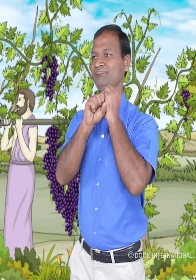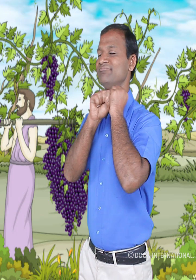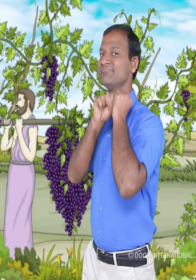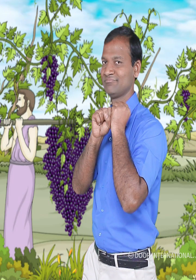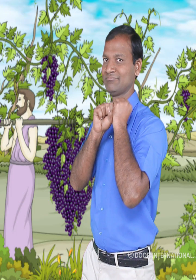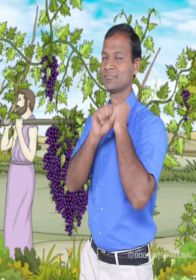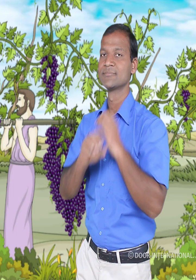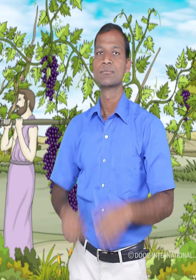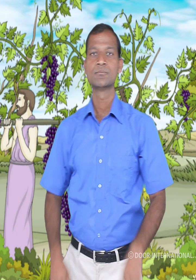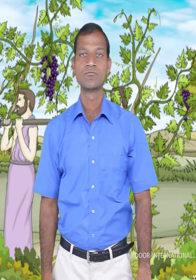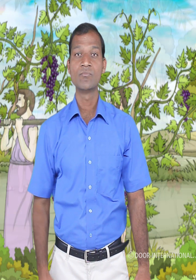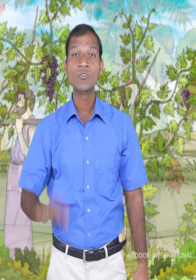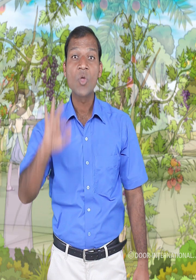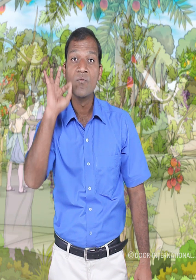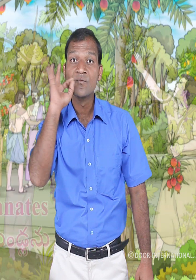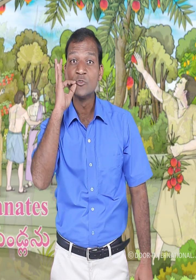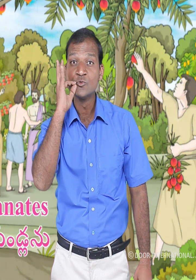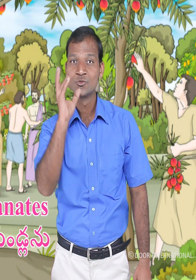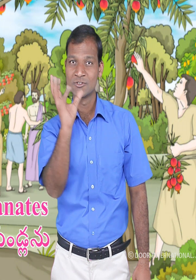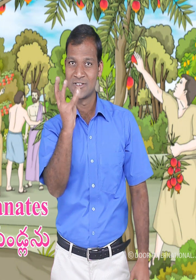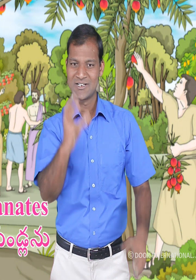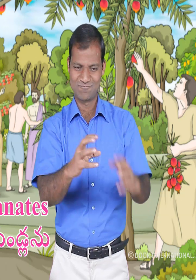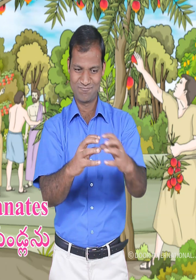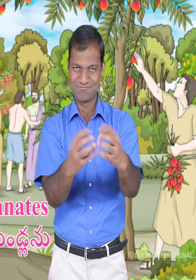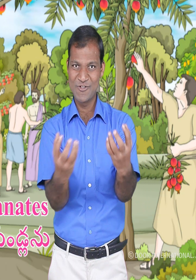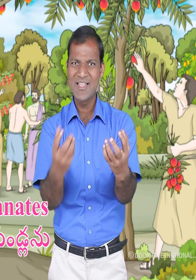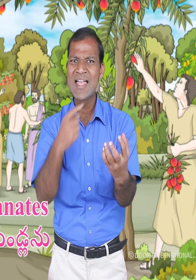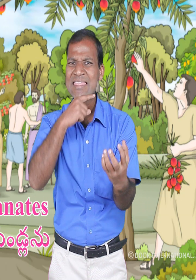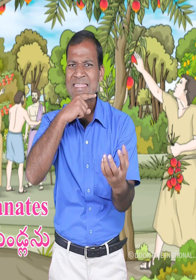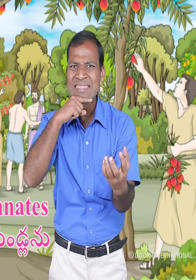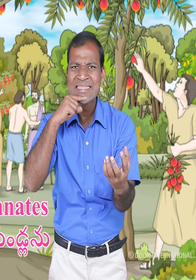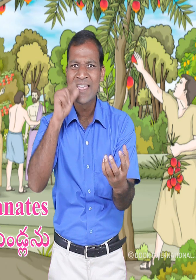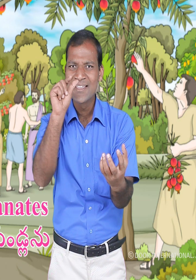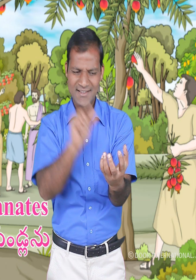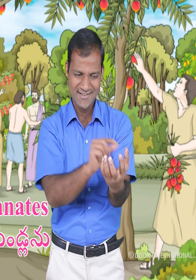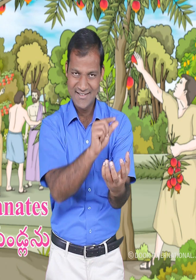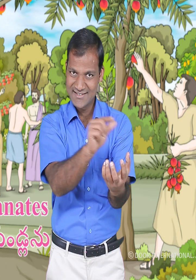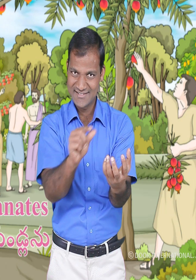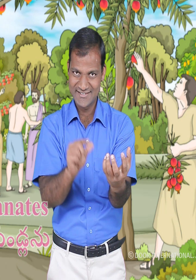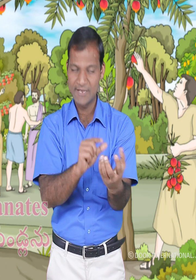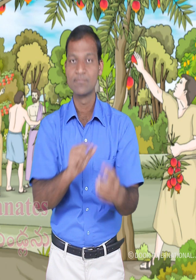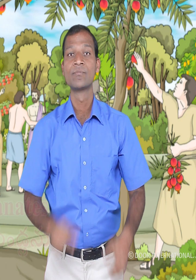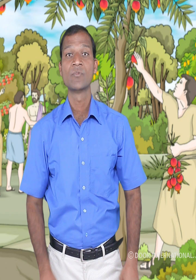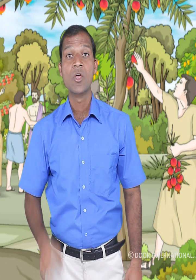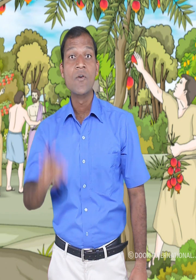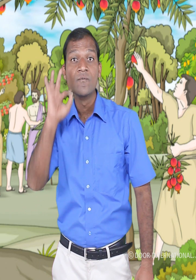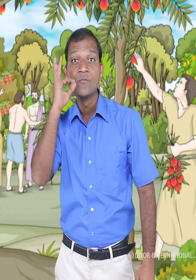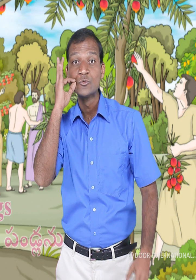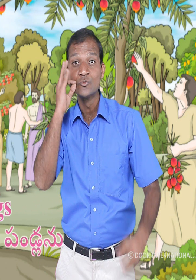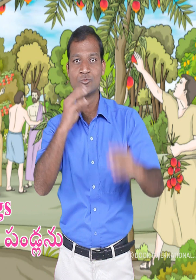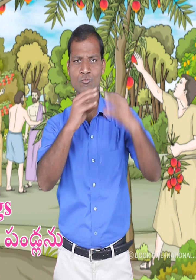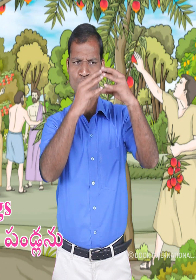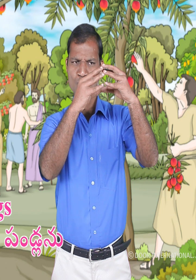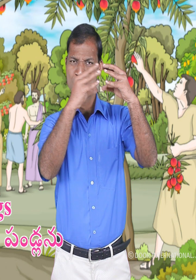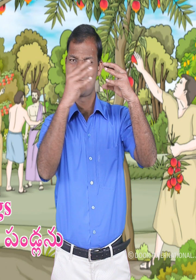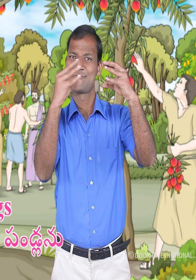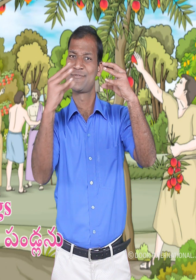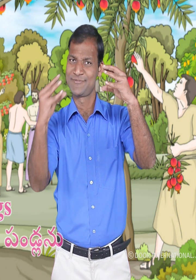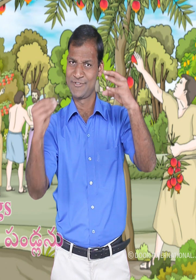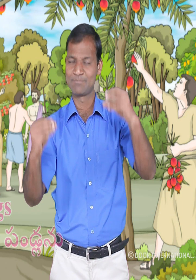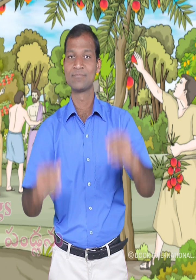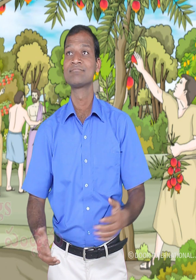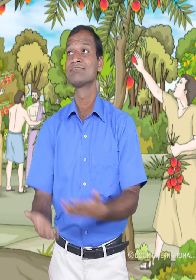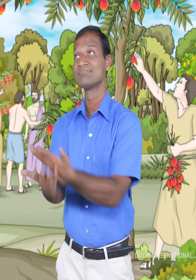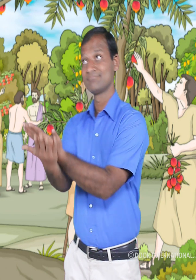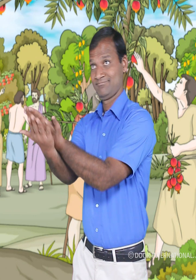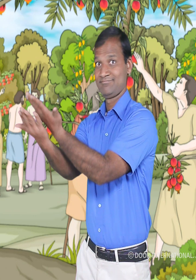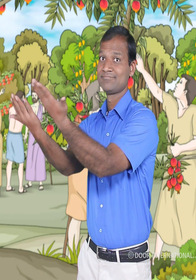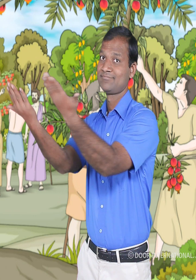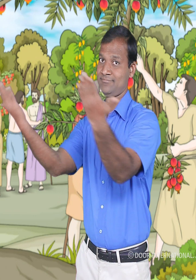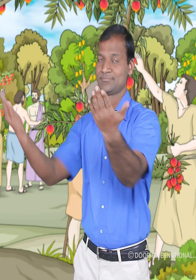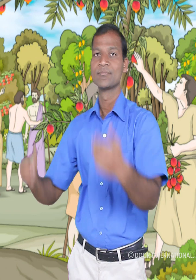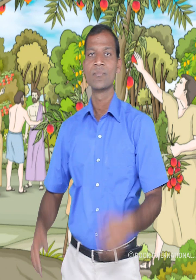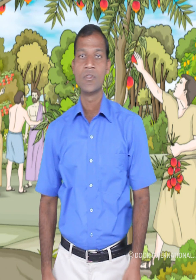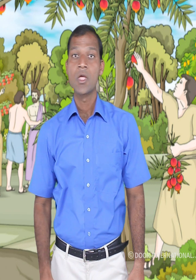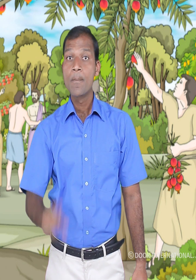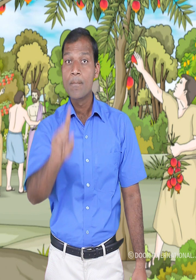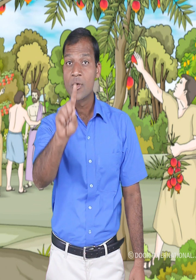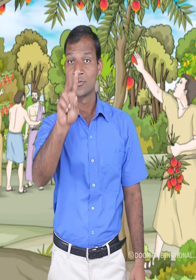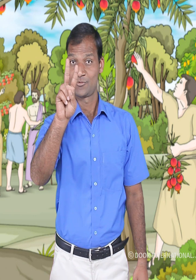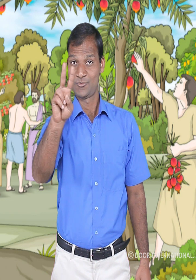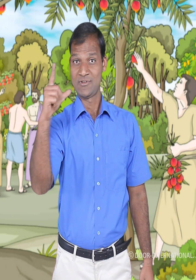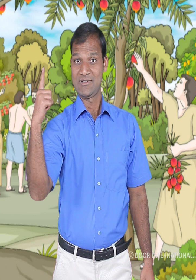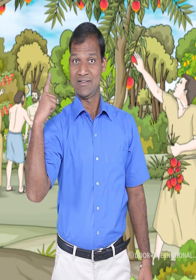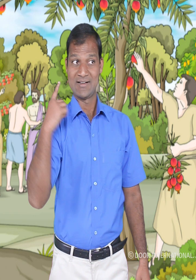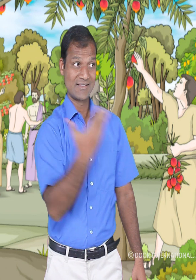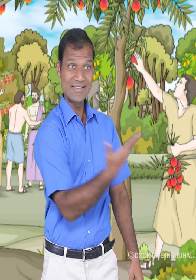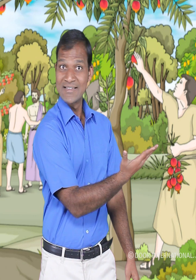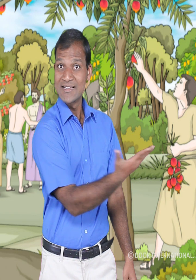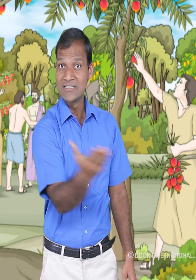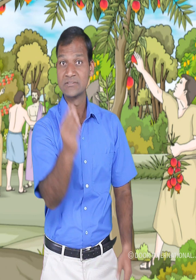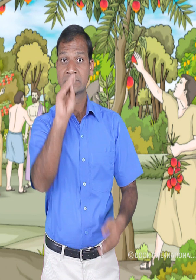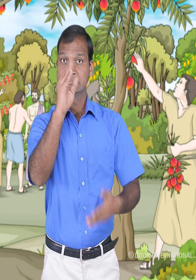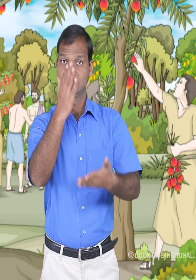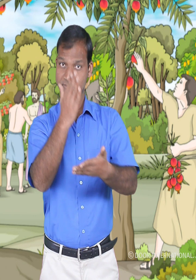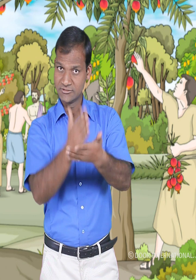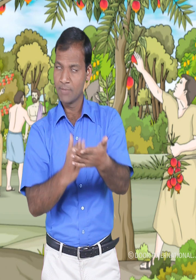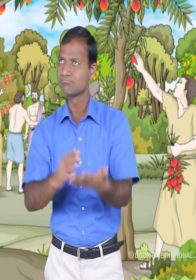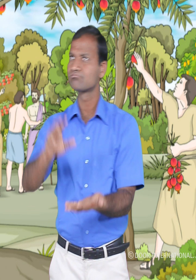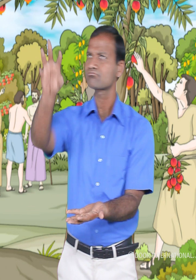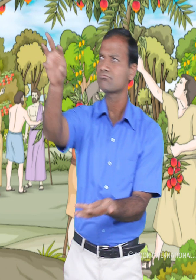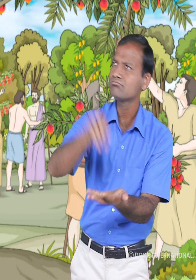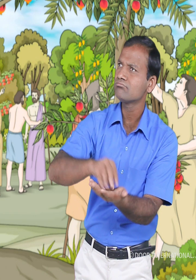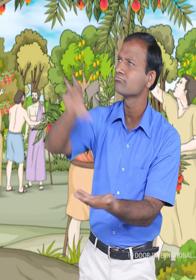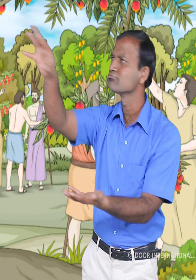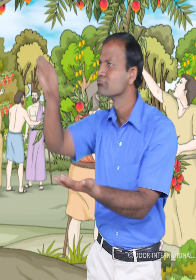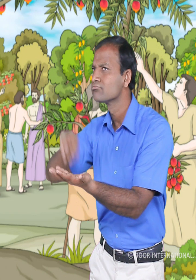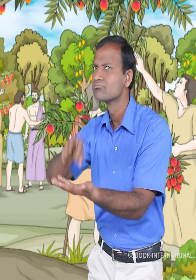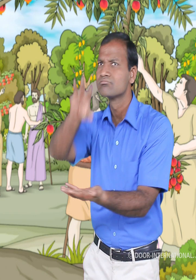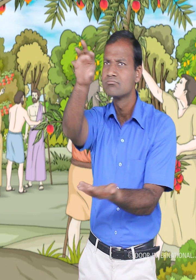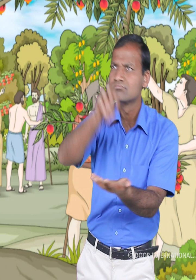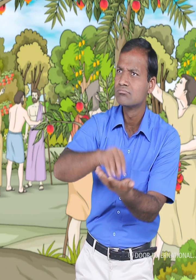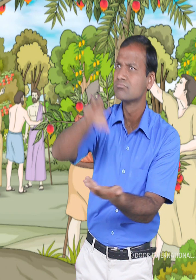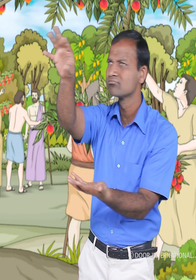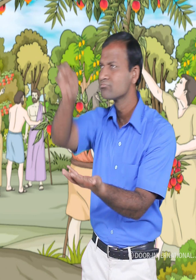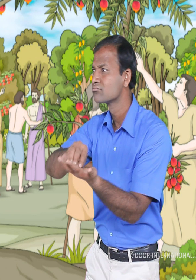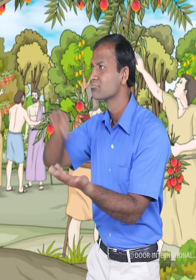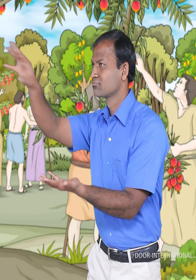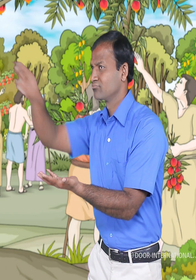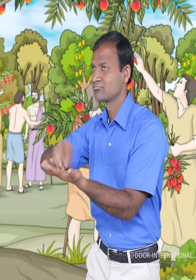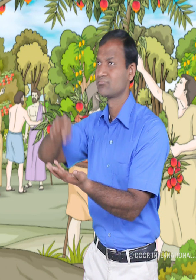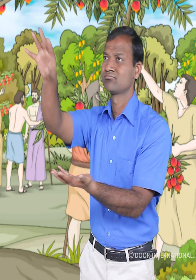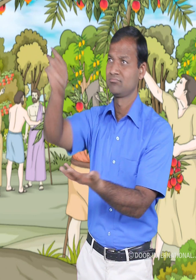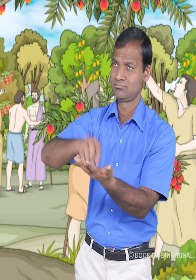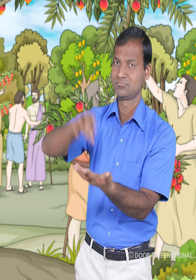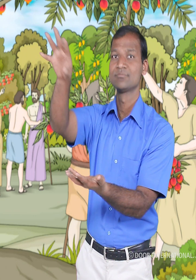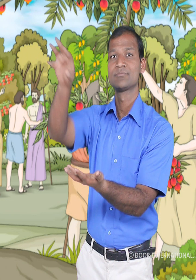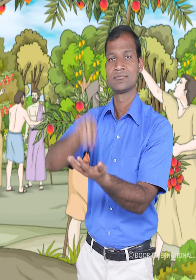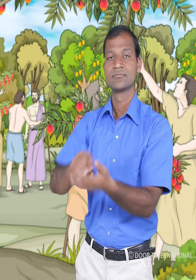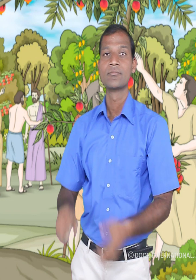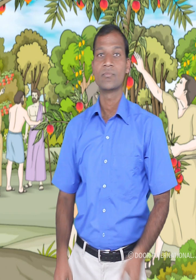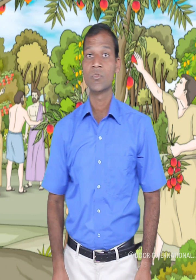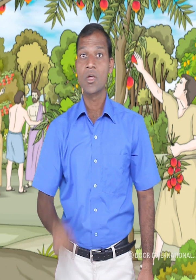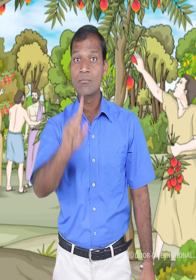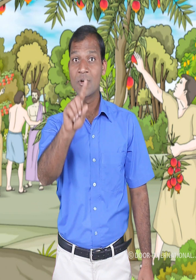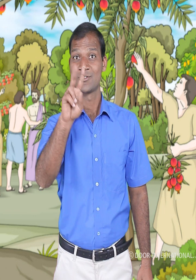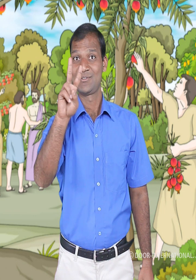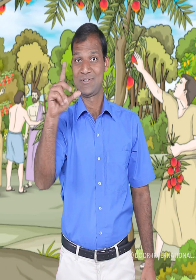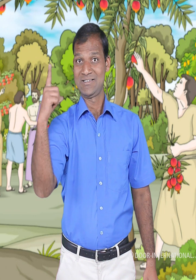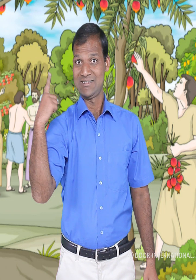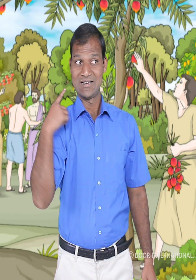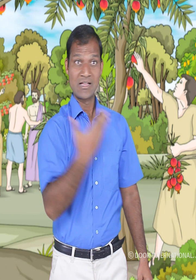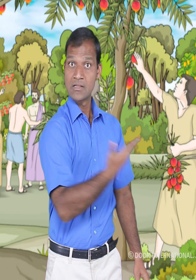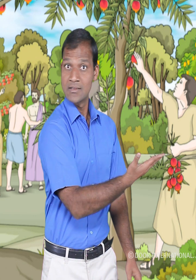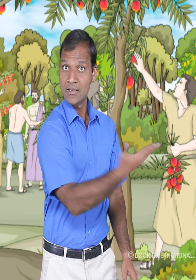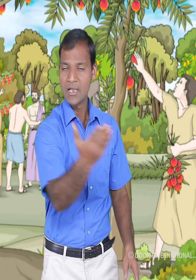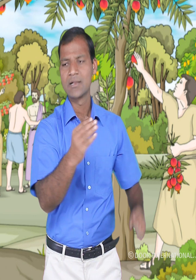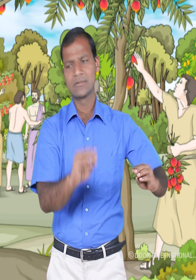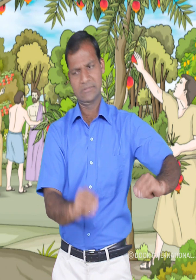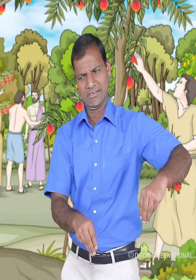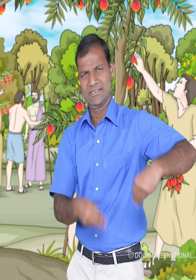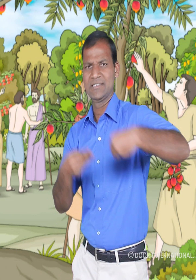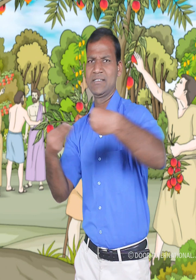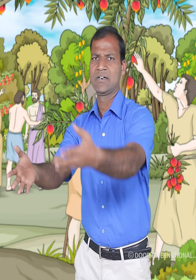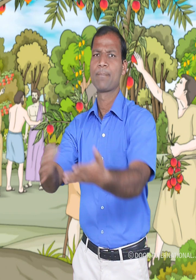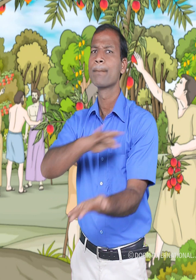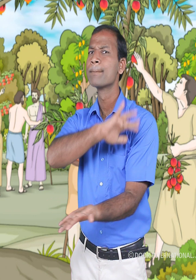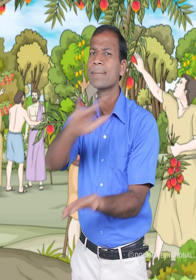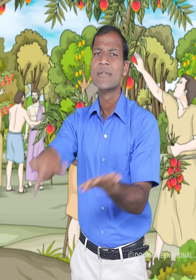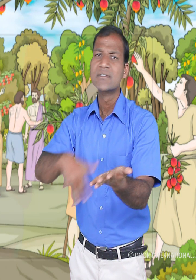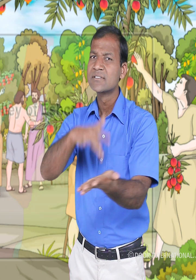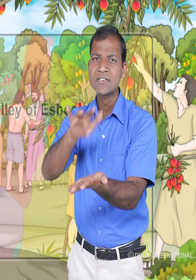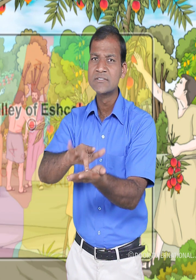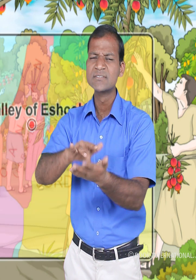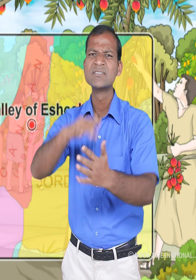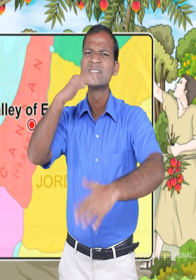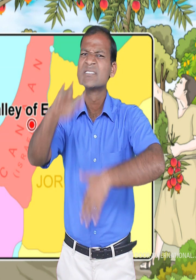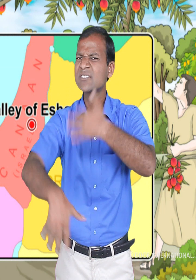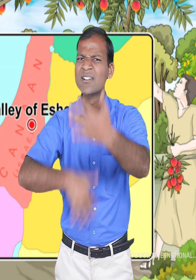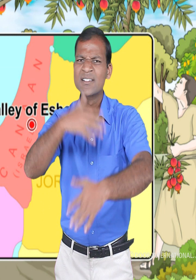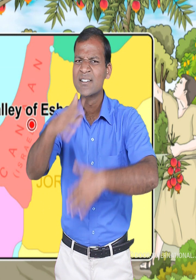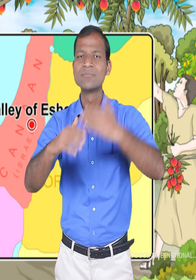They also took some pomegranates and figs.